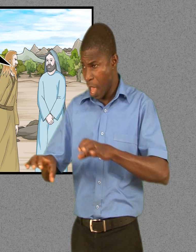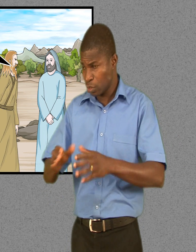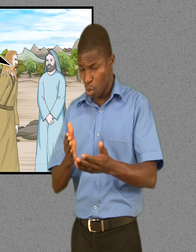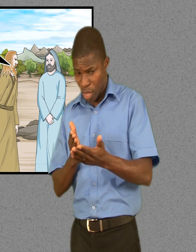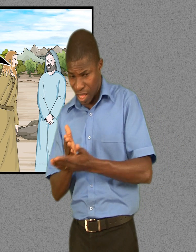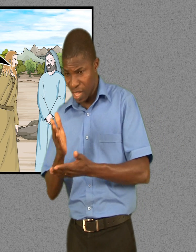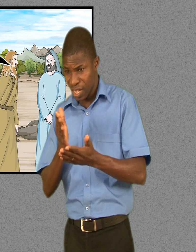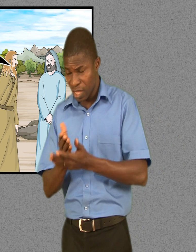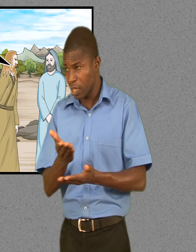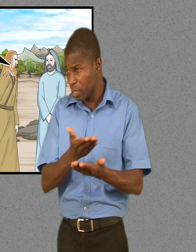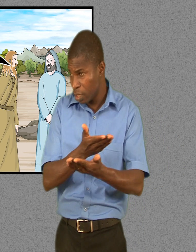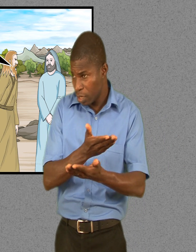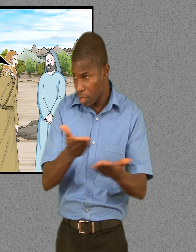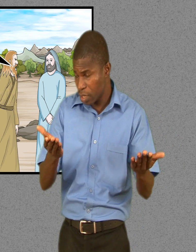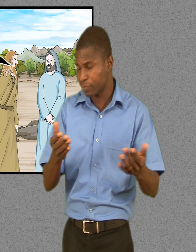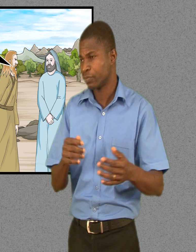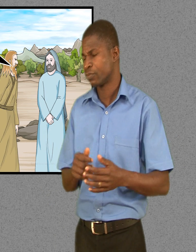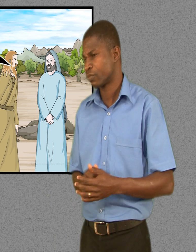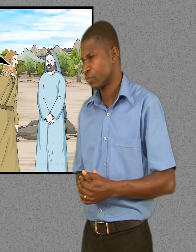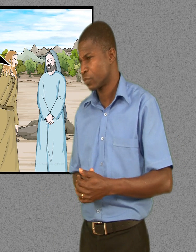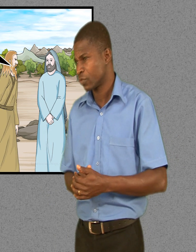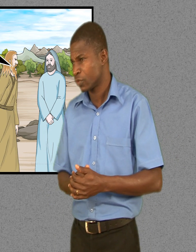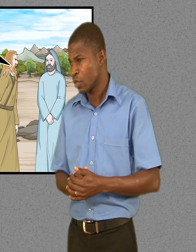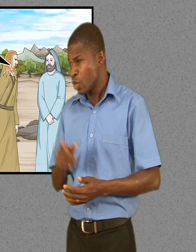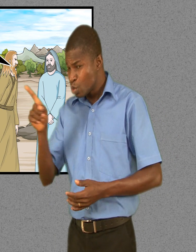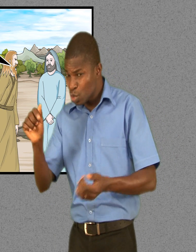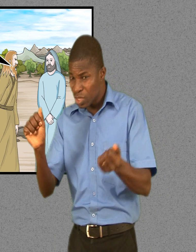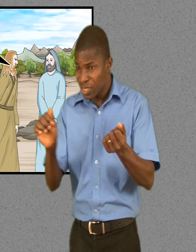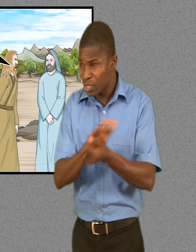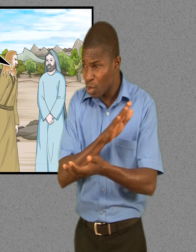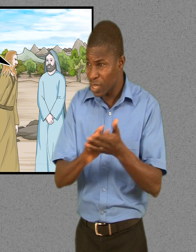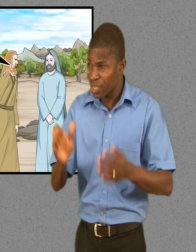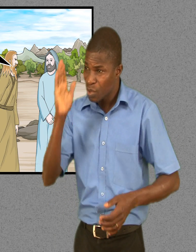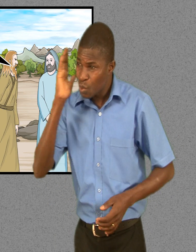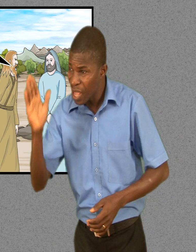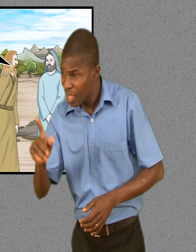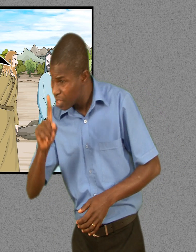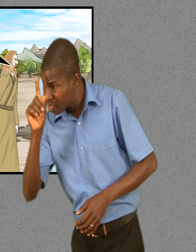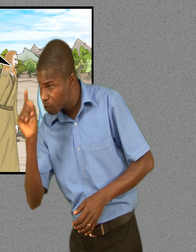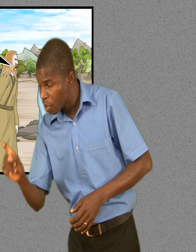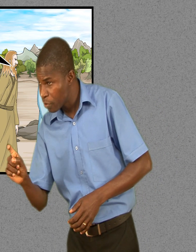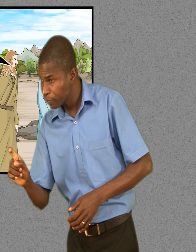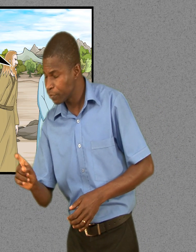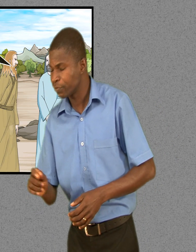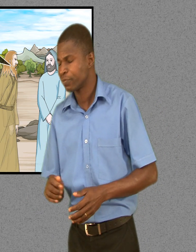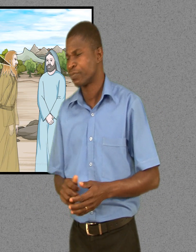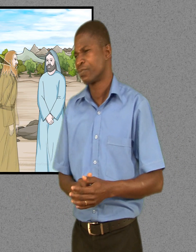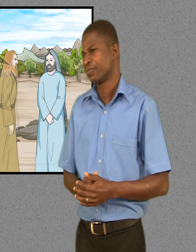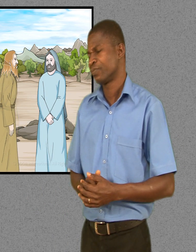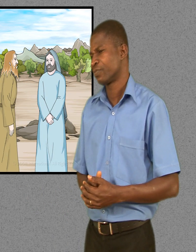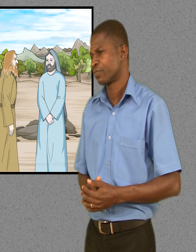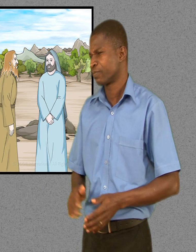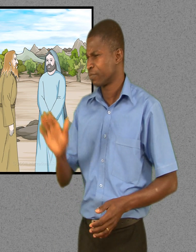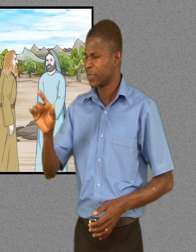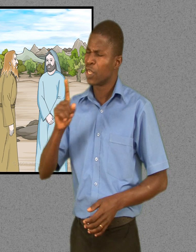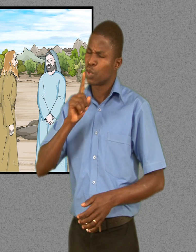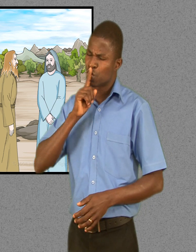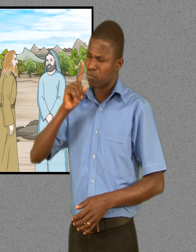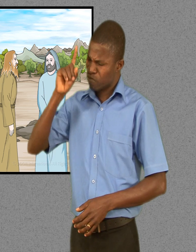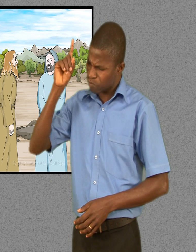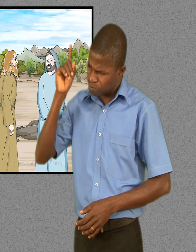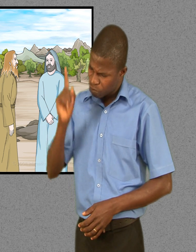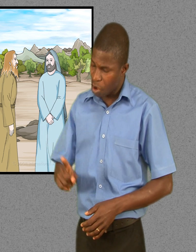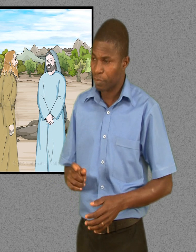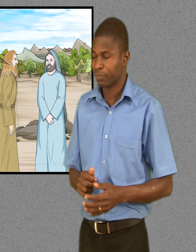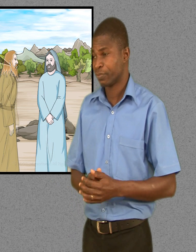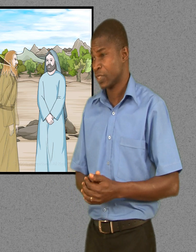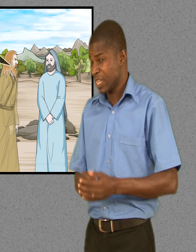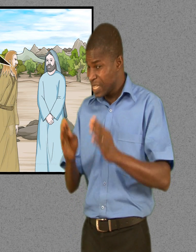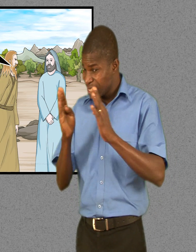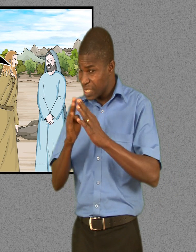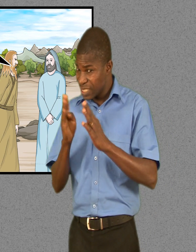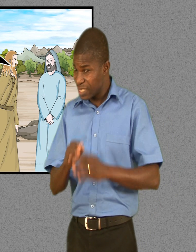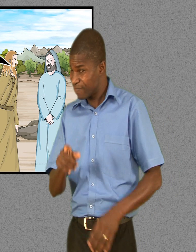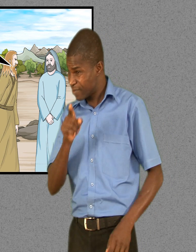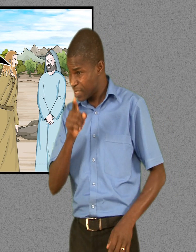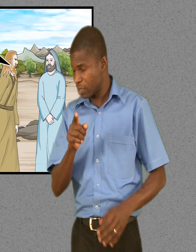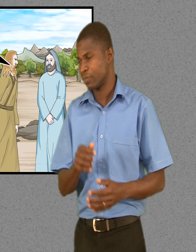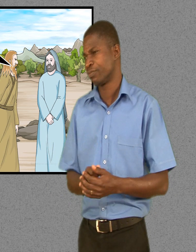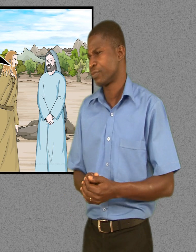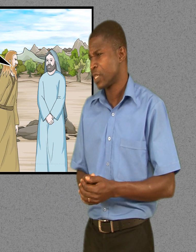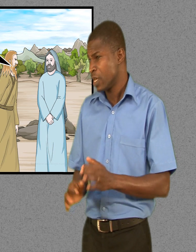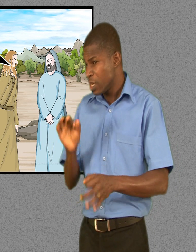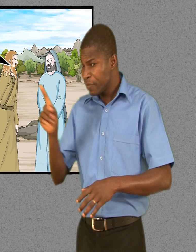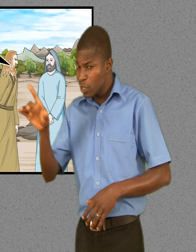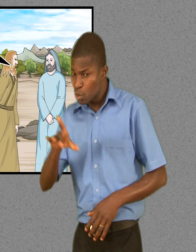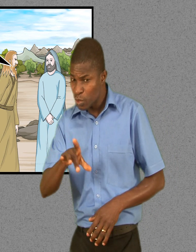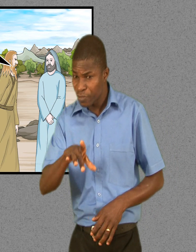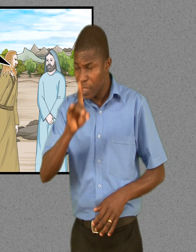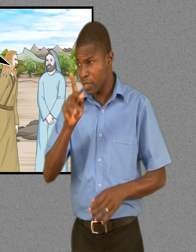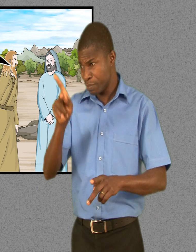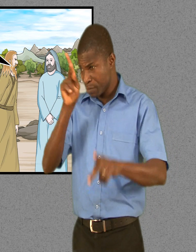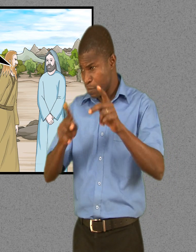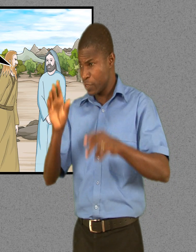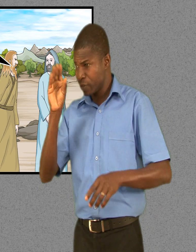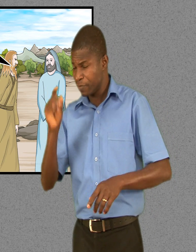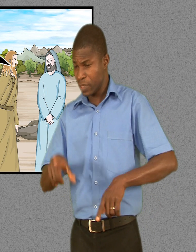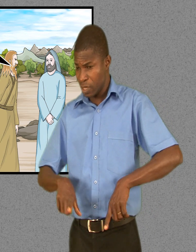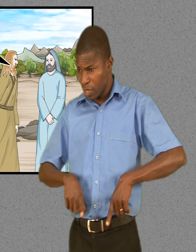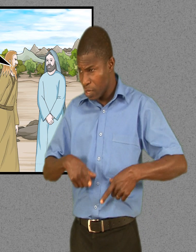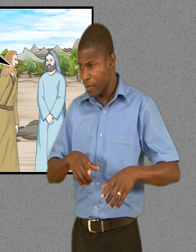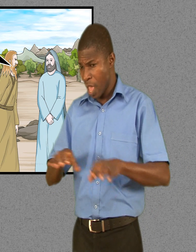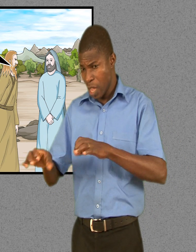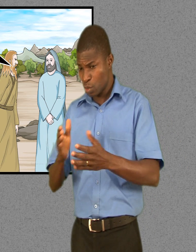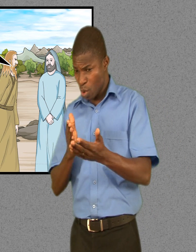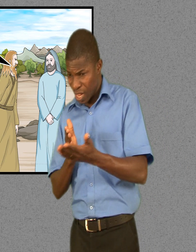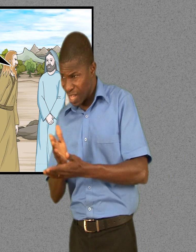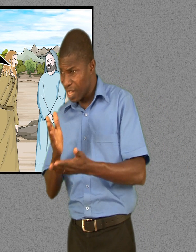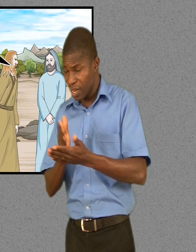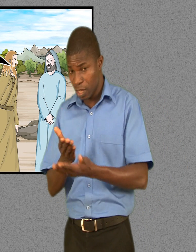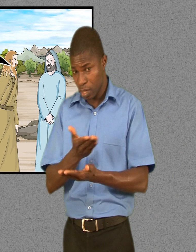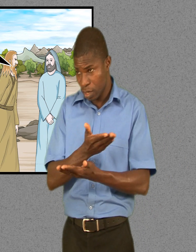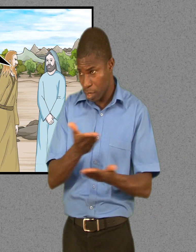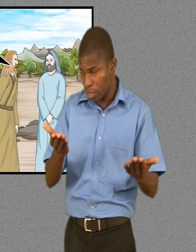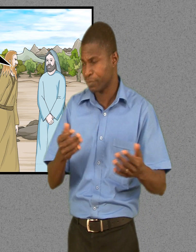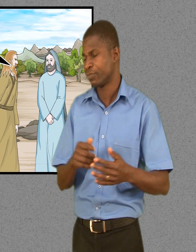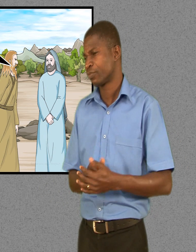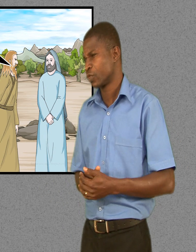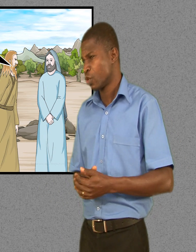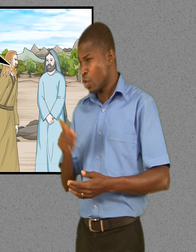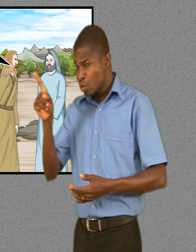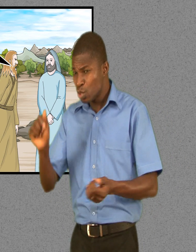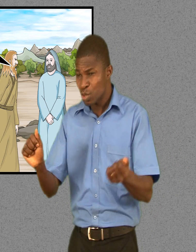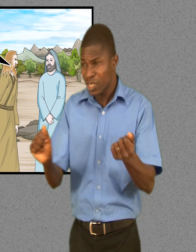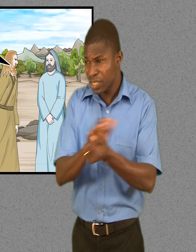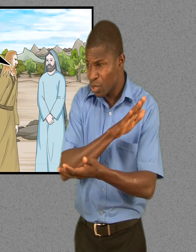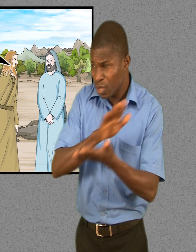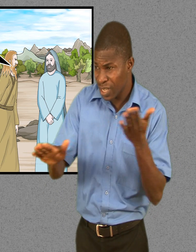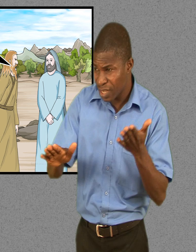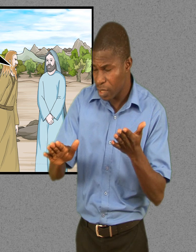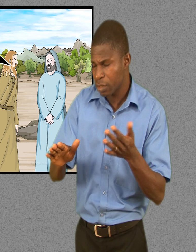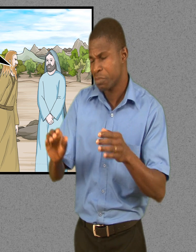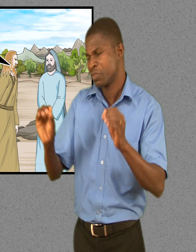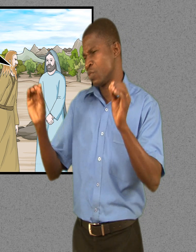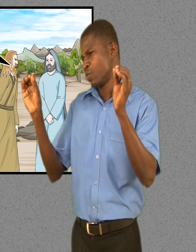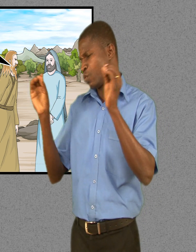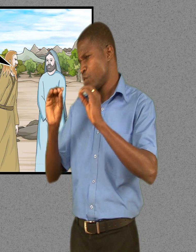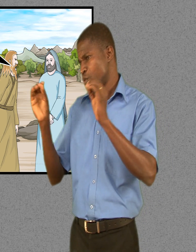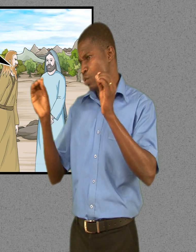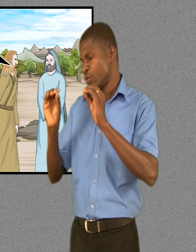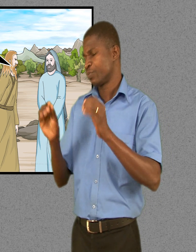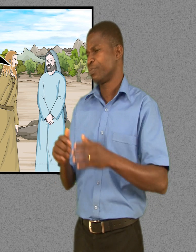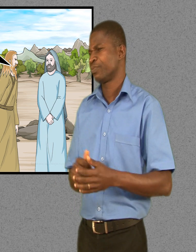Will You really sweep it away and not spare the place for the sake of the fifty righteous ones who are there?